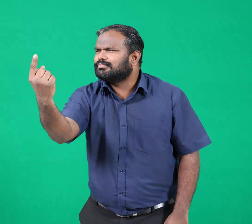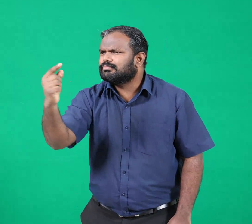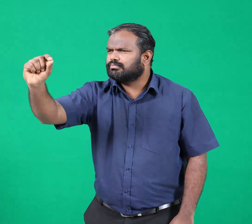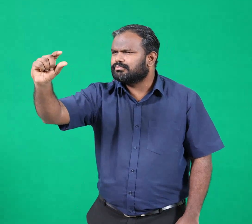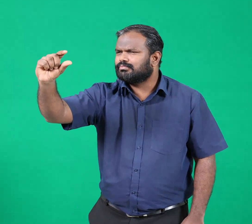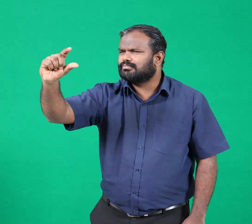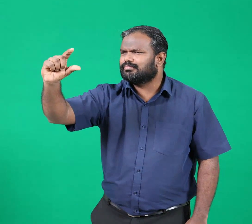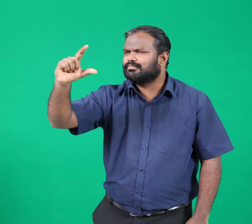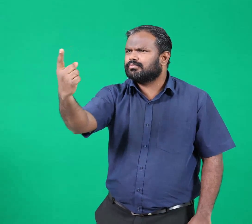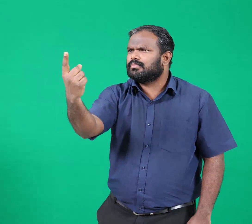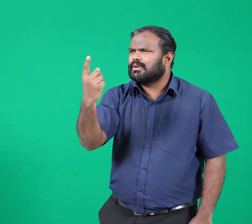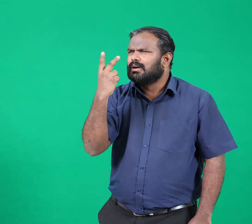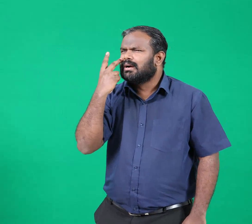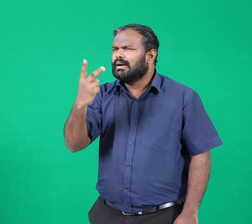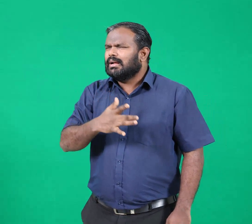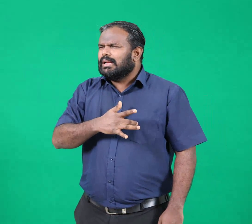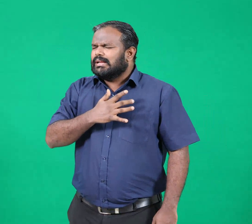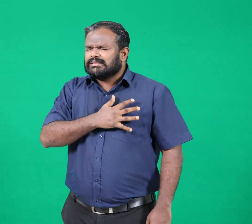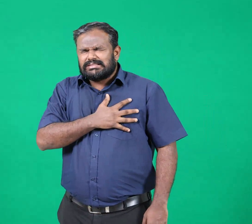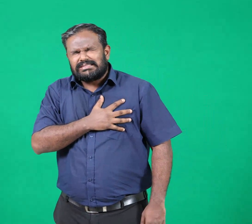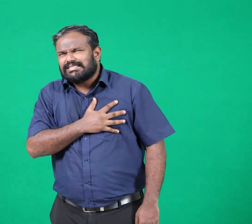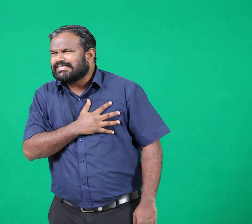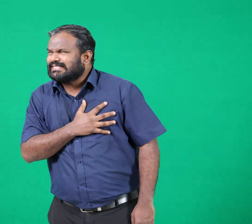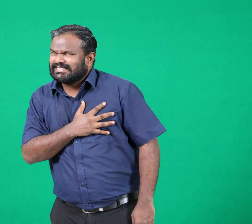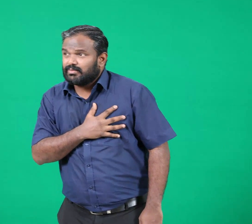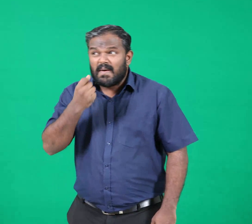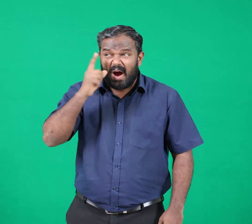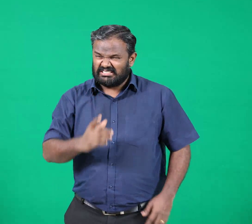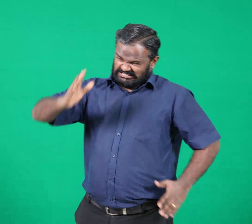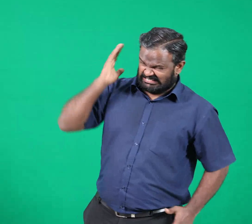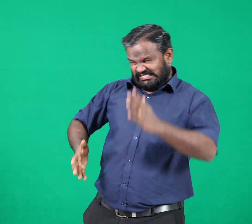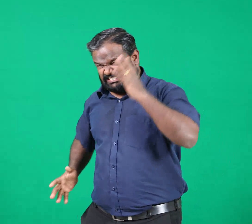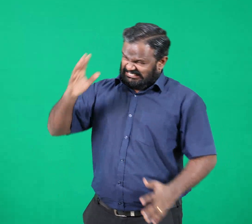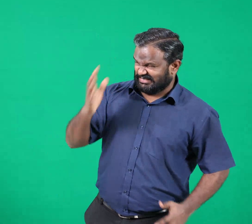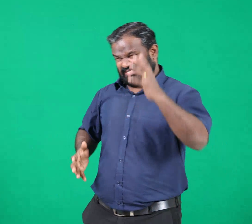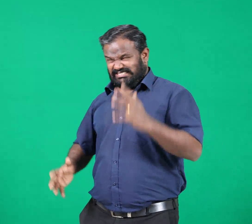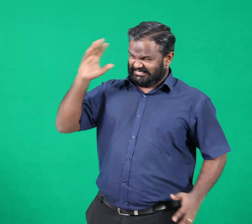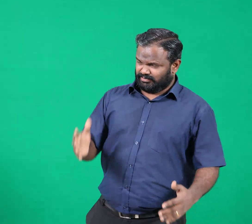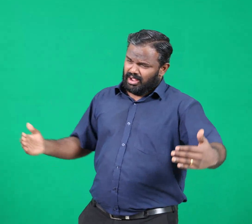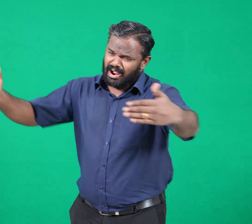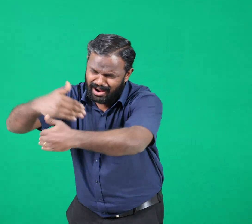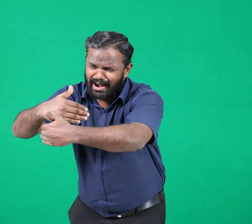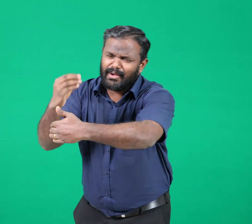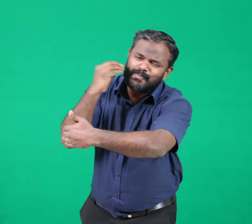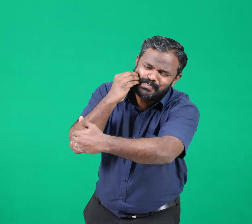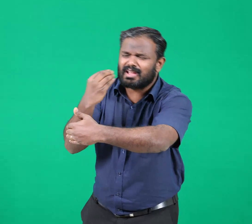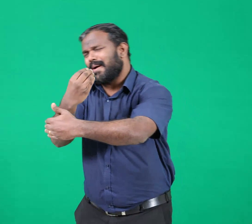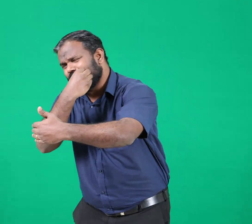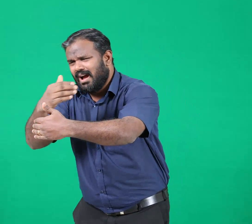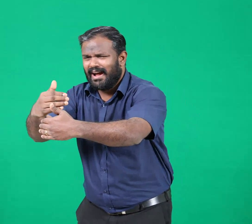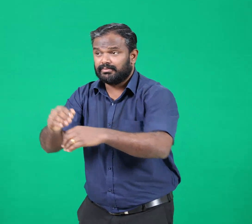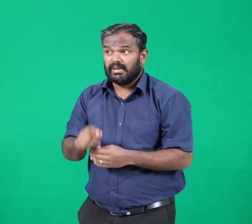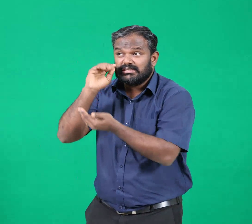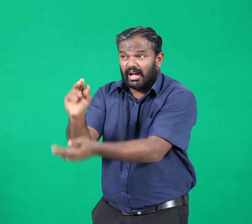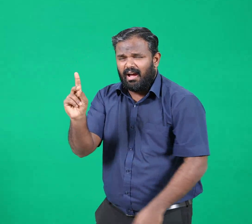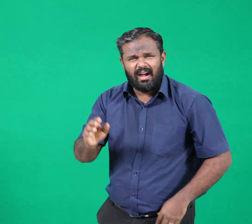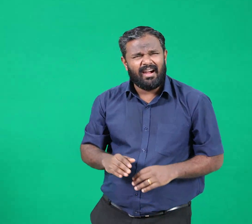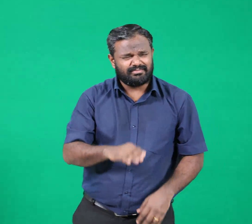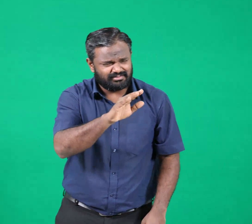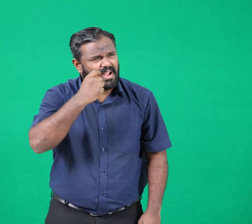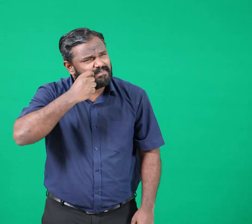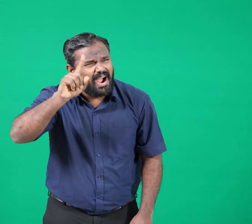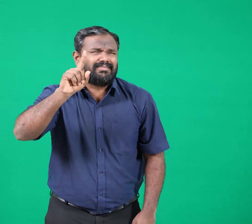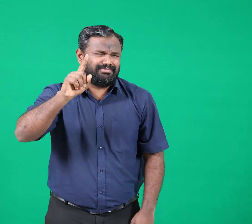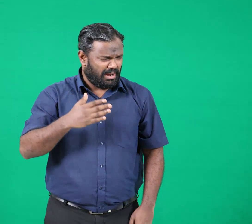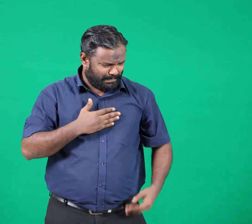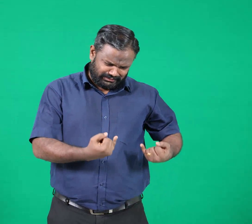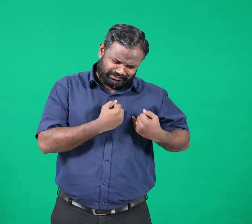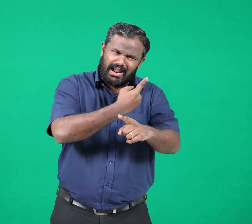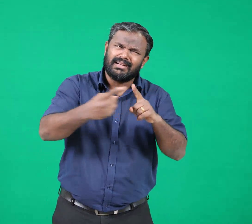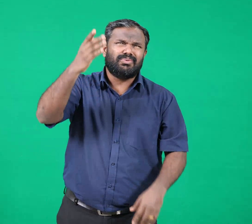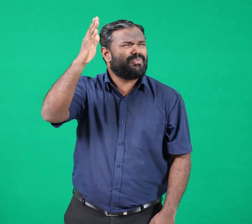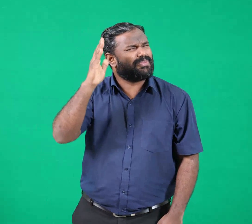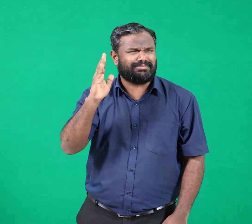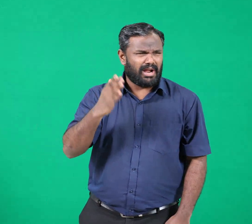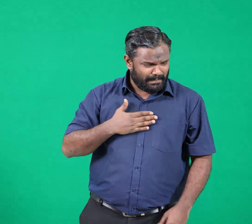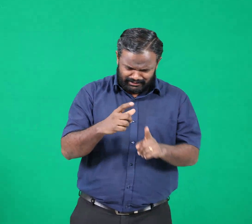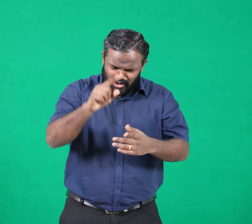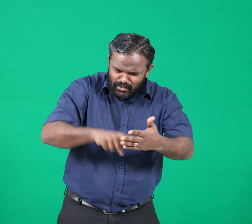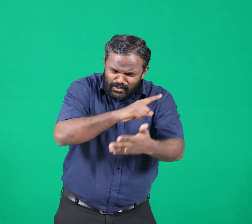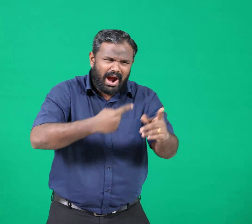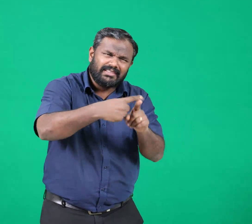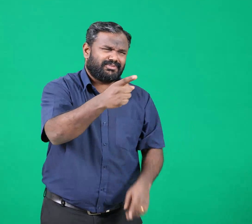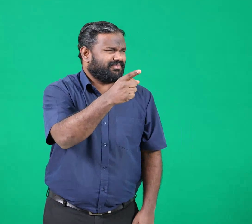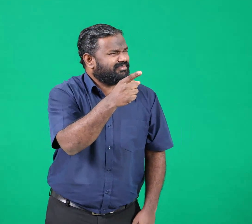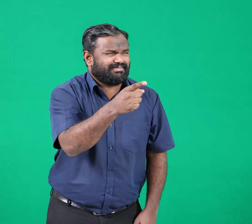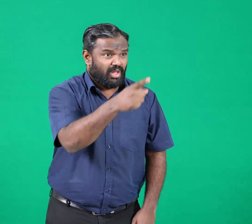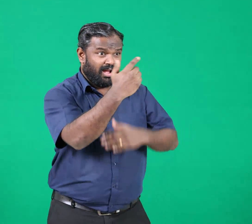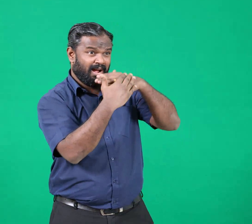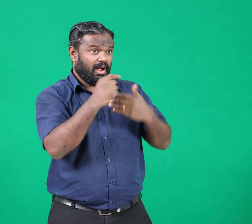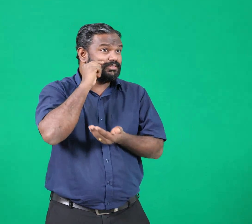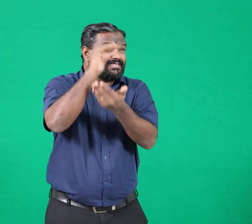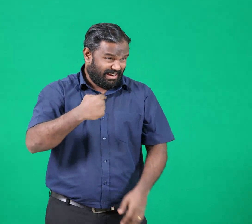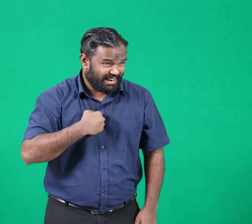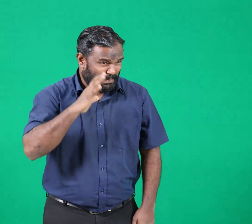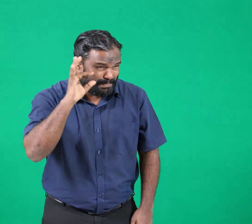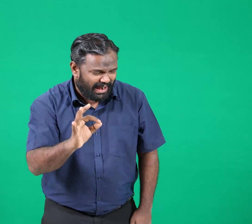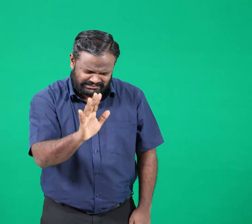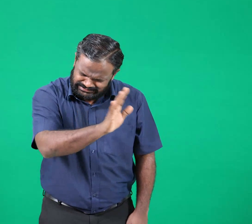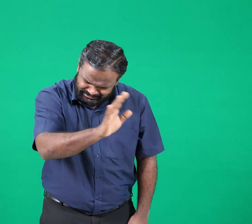He ran to his son, embraced him, and kissed him. The son declared, ' Father, I have sinned against heaven and against you.